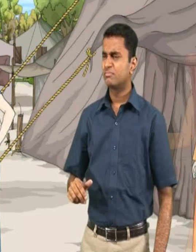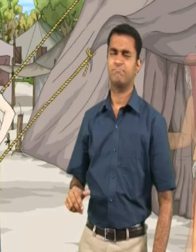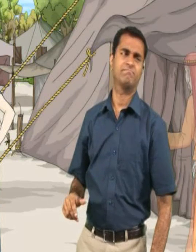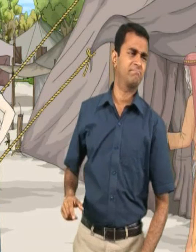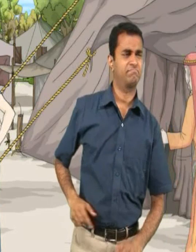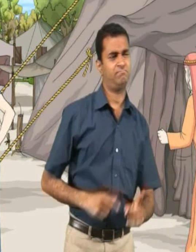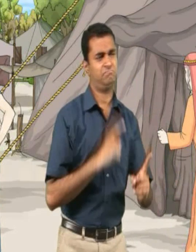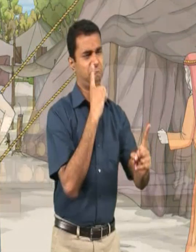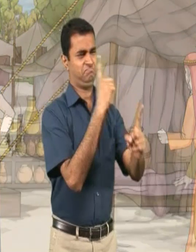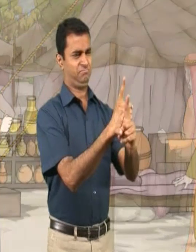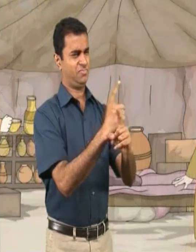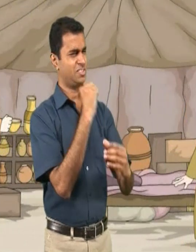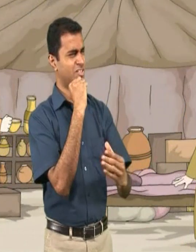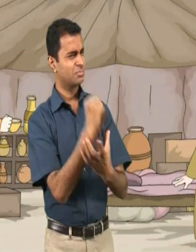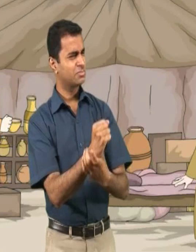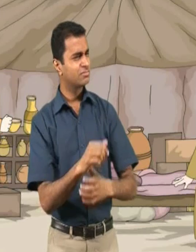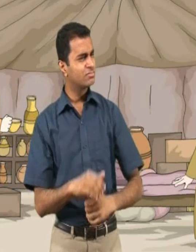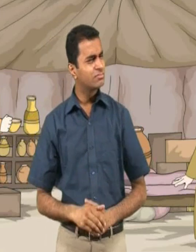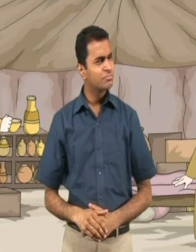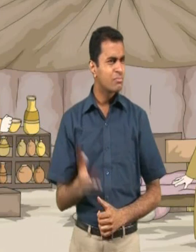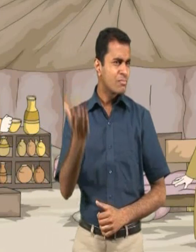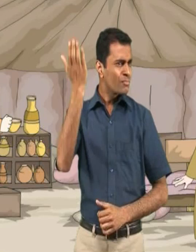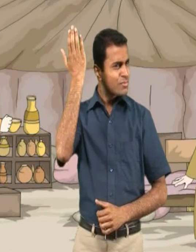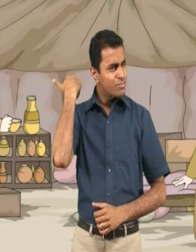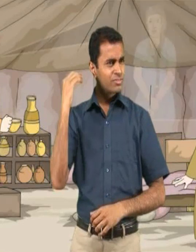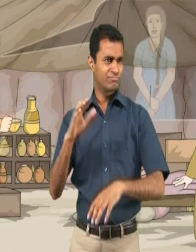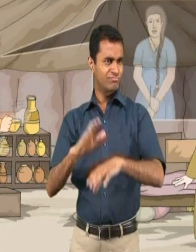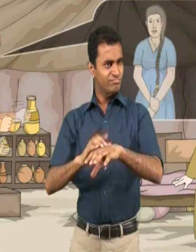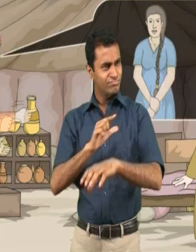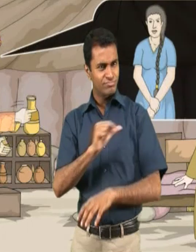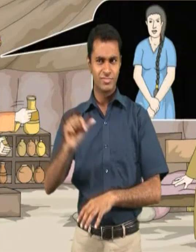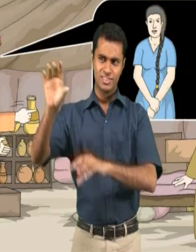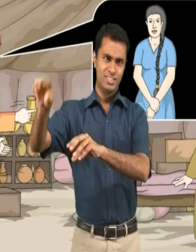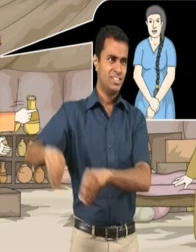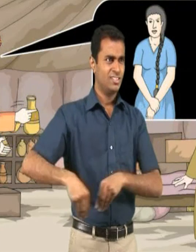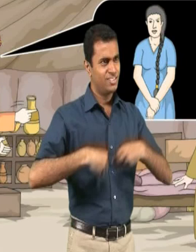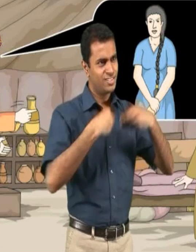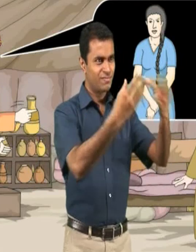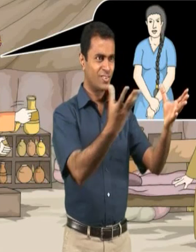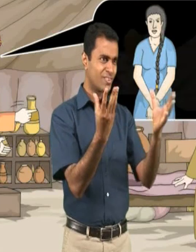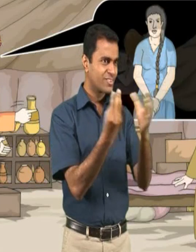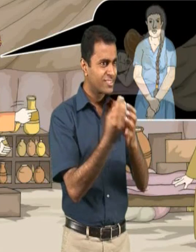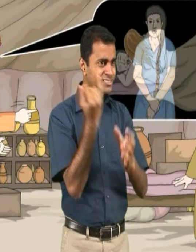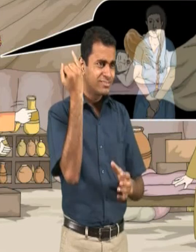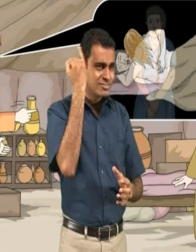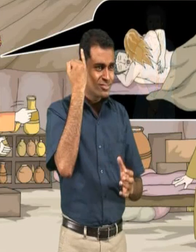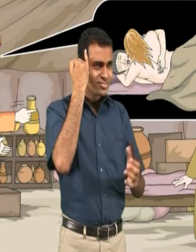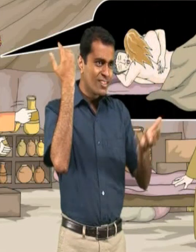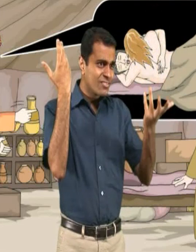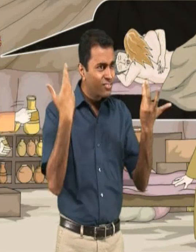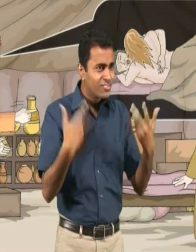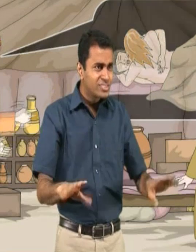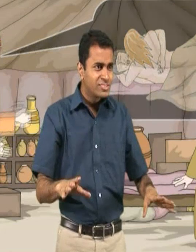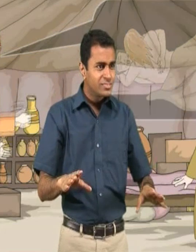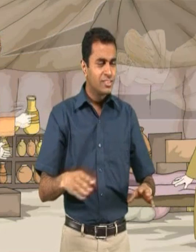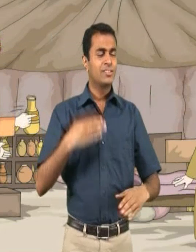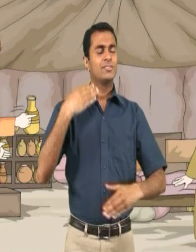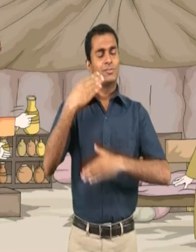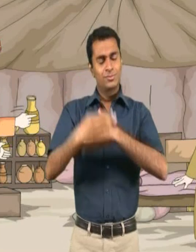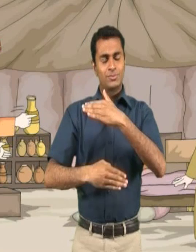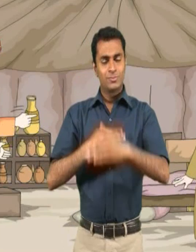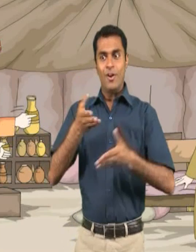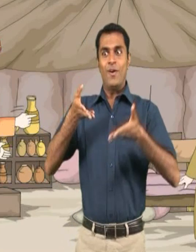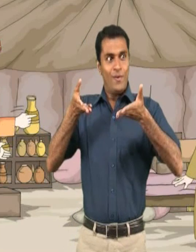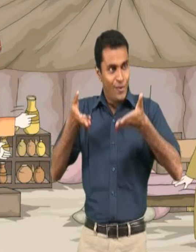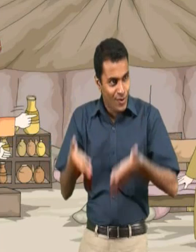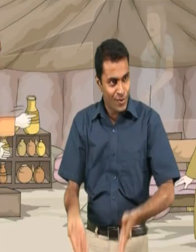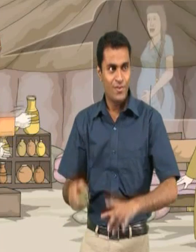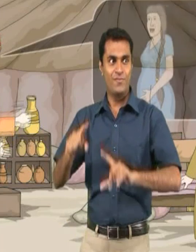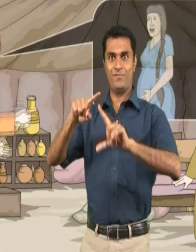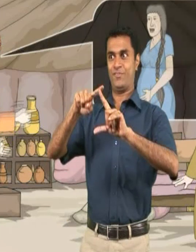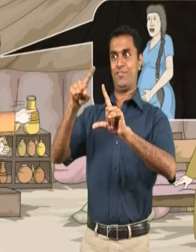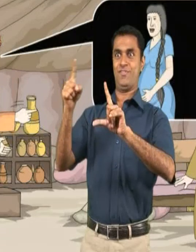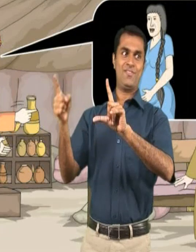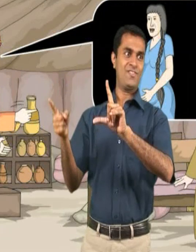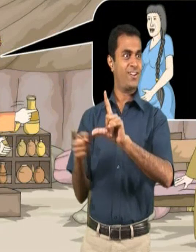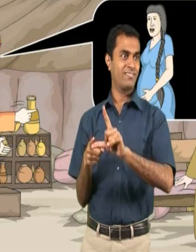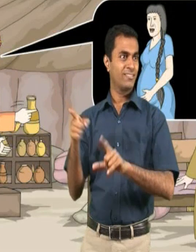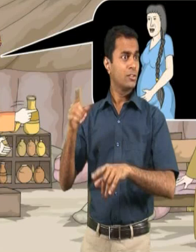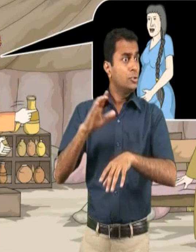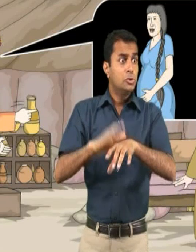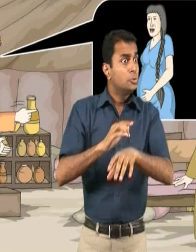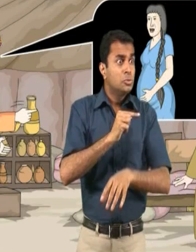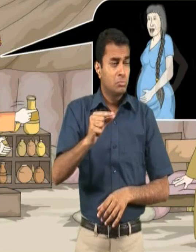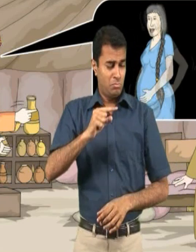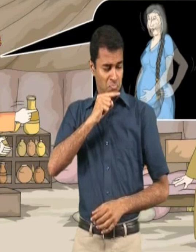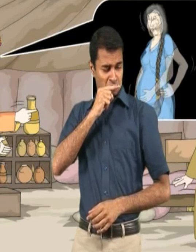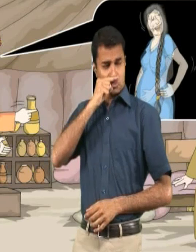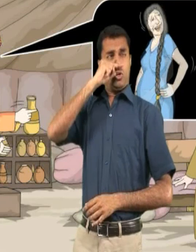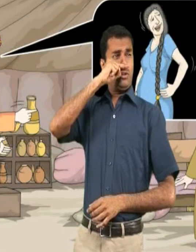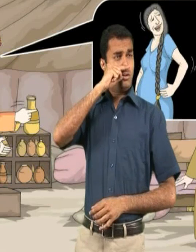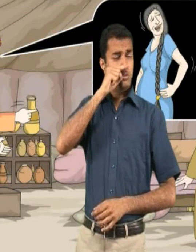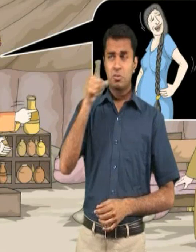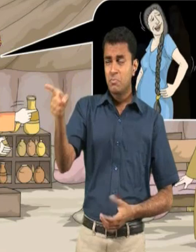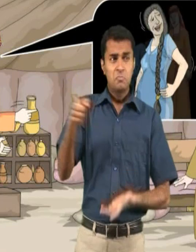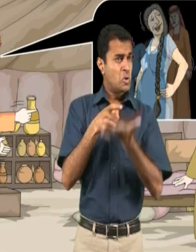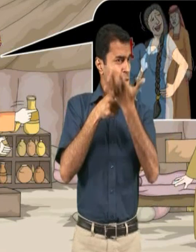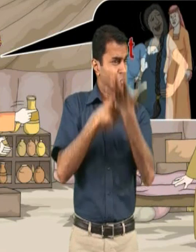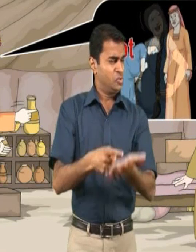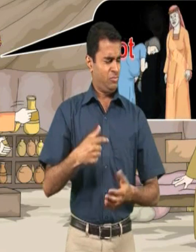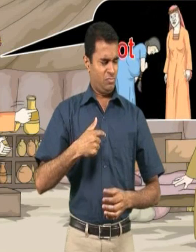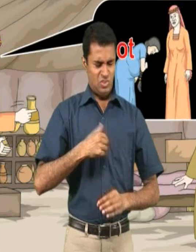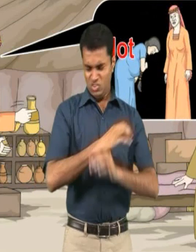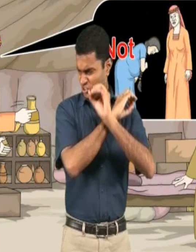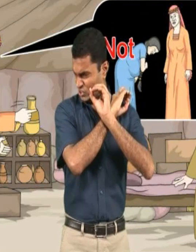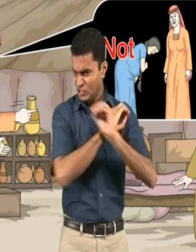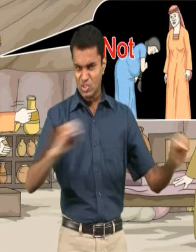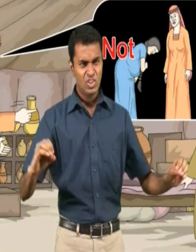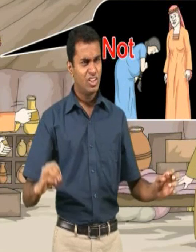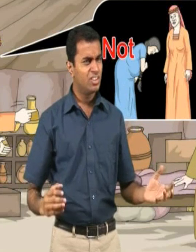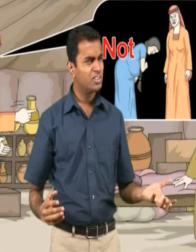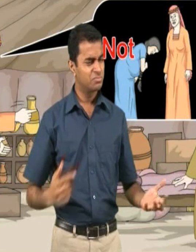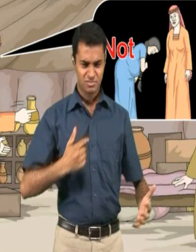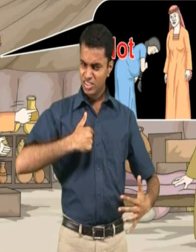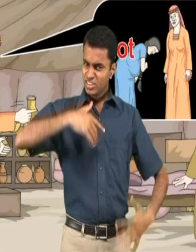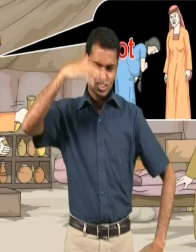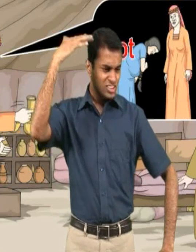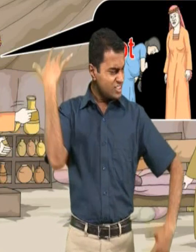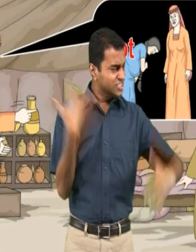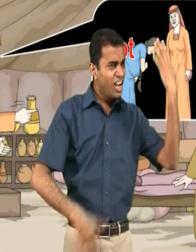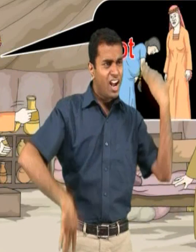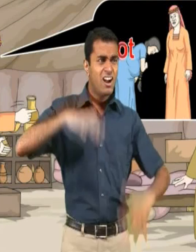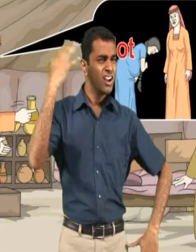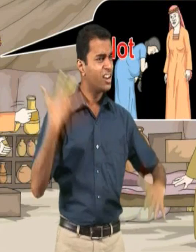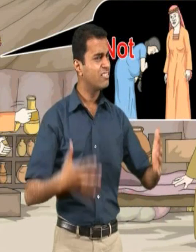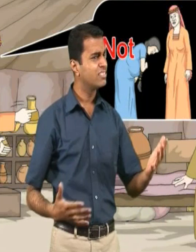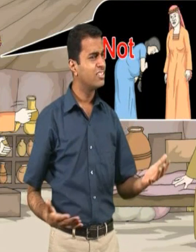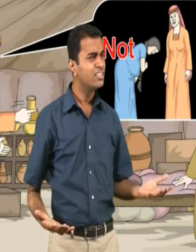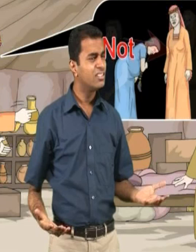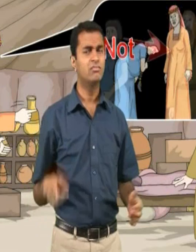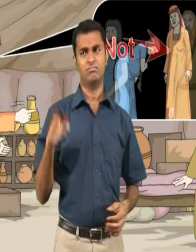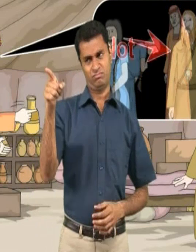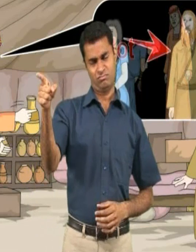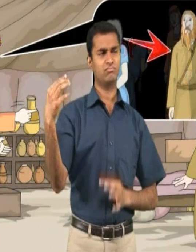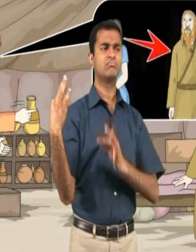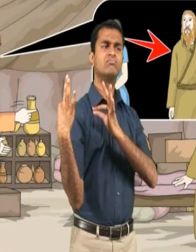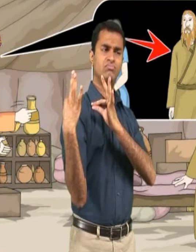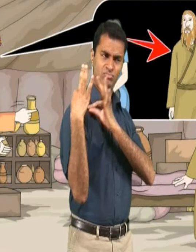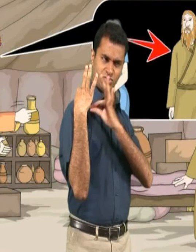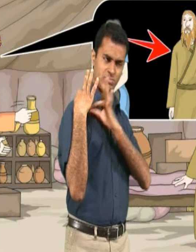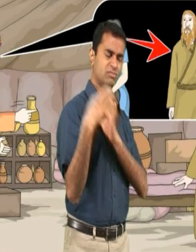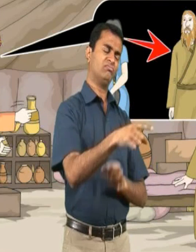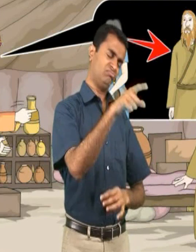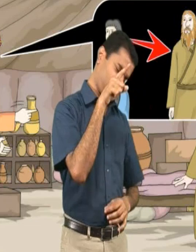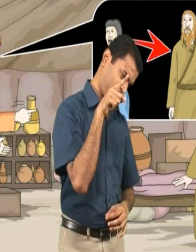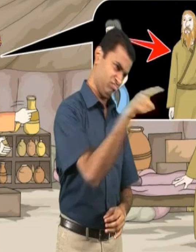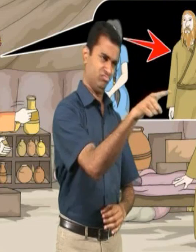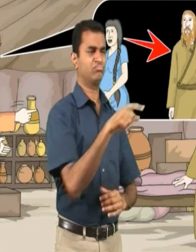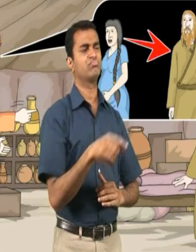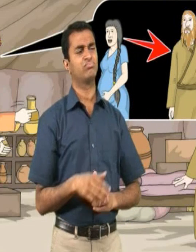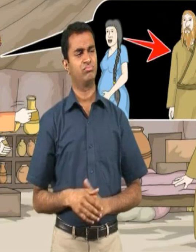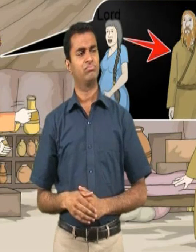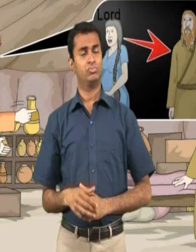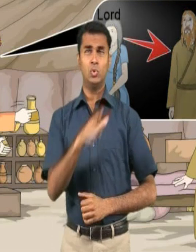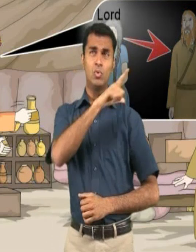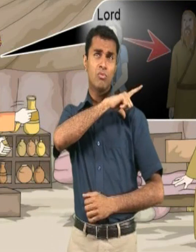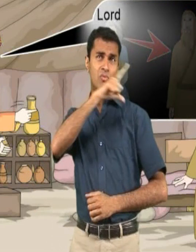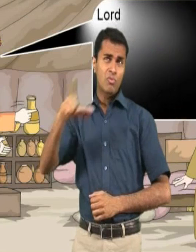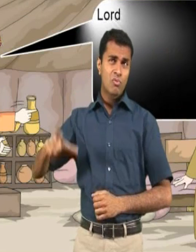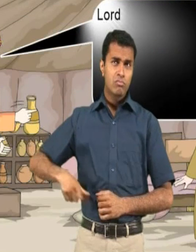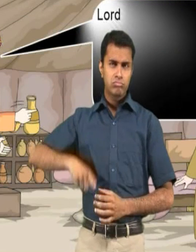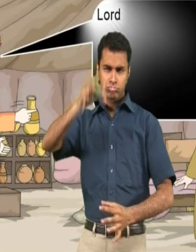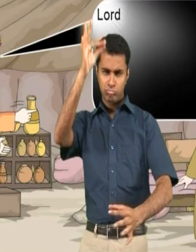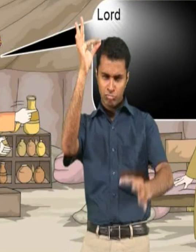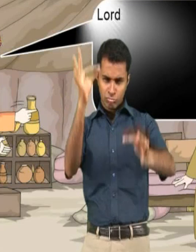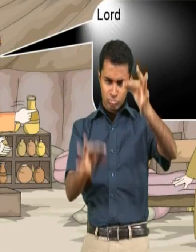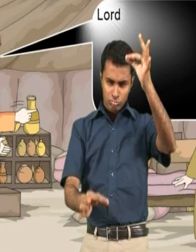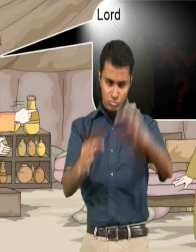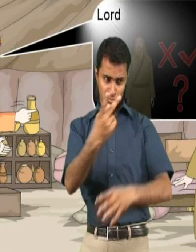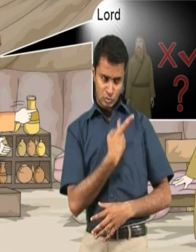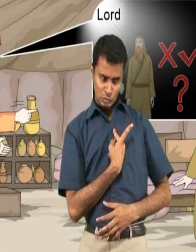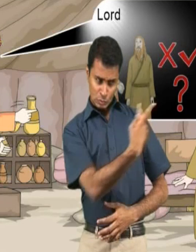Then Sarai said to Abram, “May the wrong done to me be upon you! I delivered my servant into your arms, and ever since she saw that she was pregnant, she has treated me with contempt.